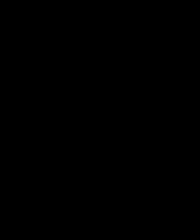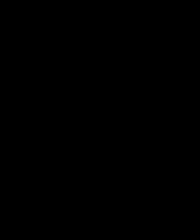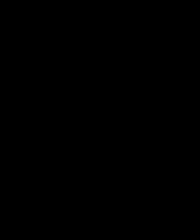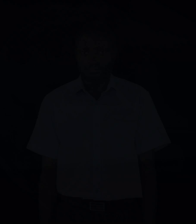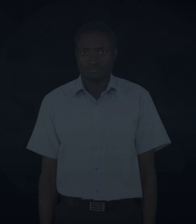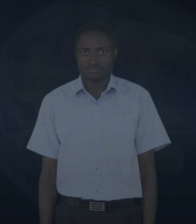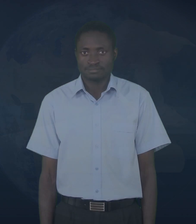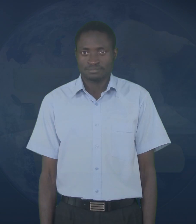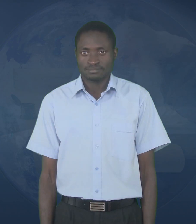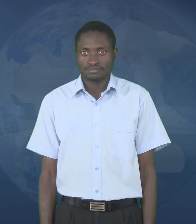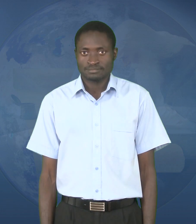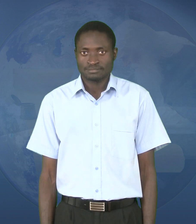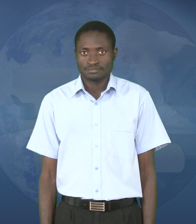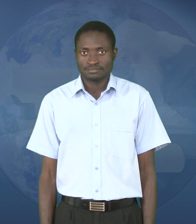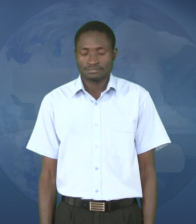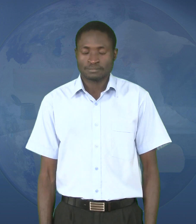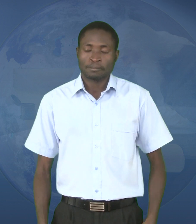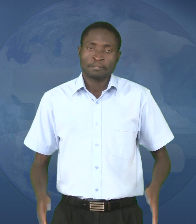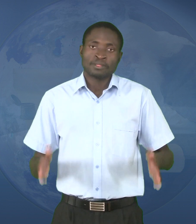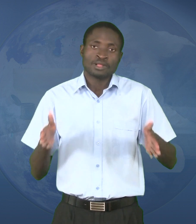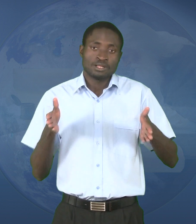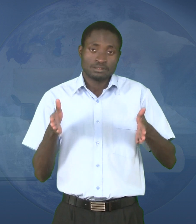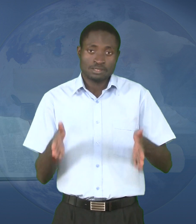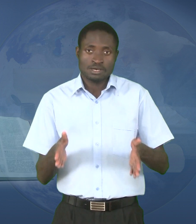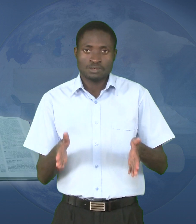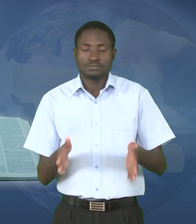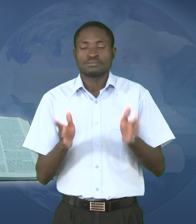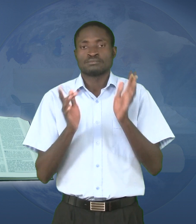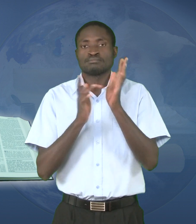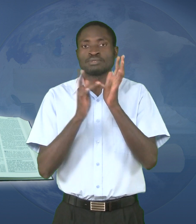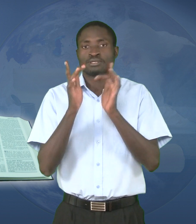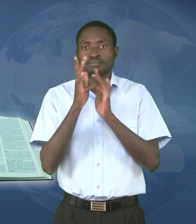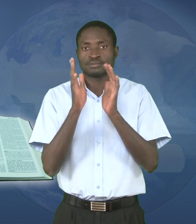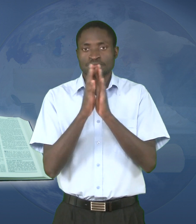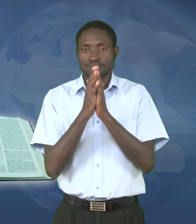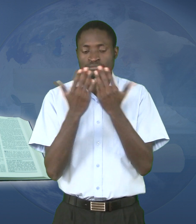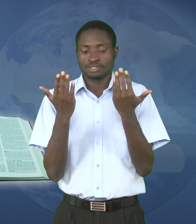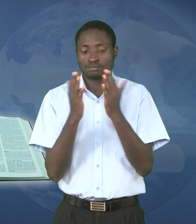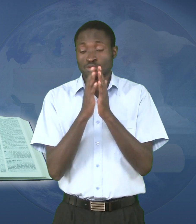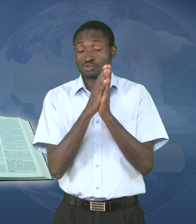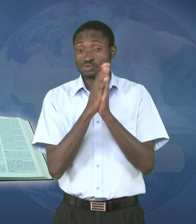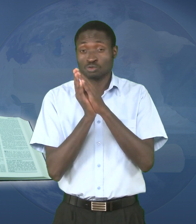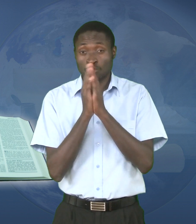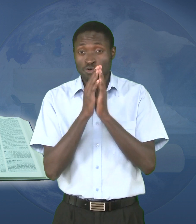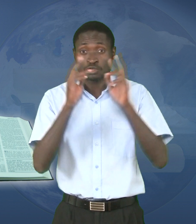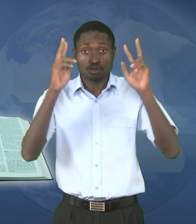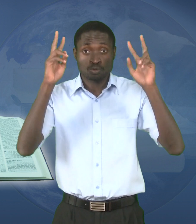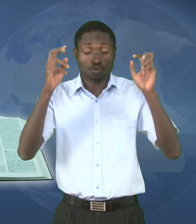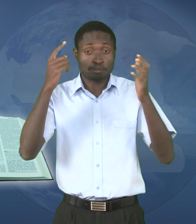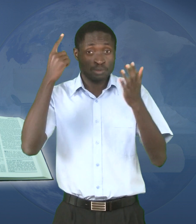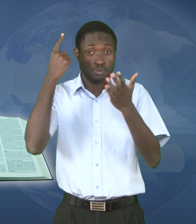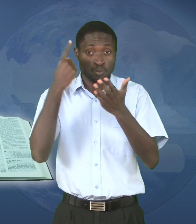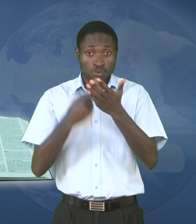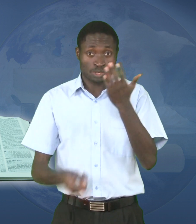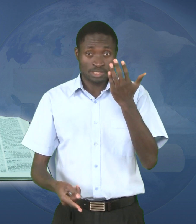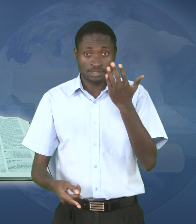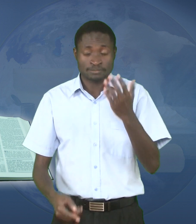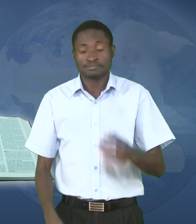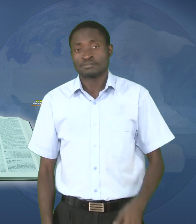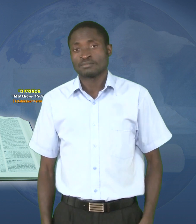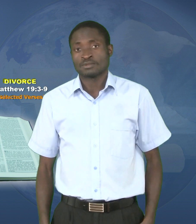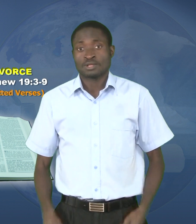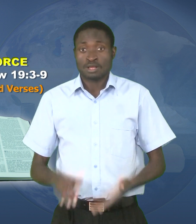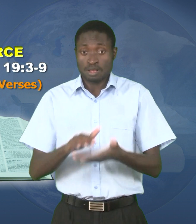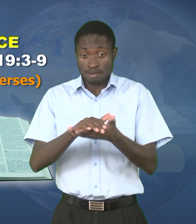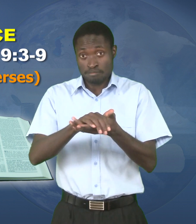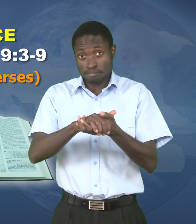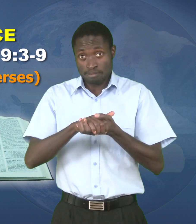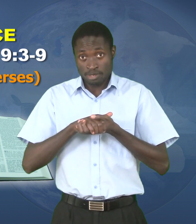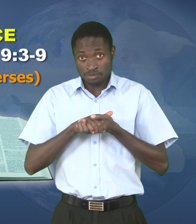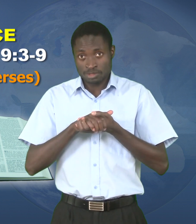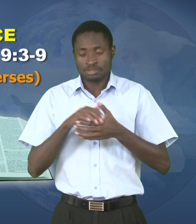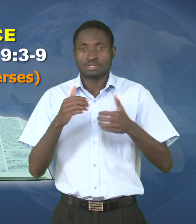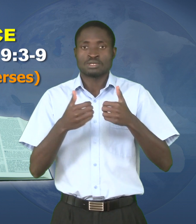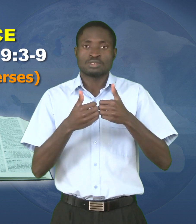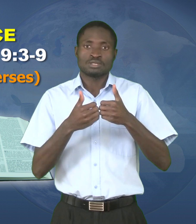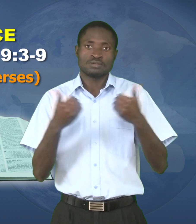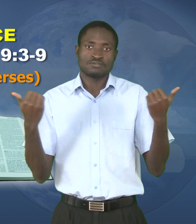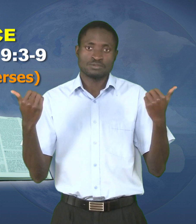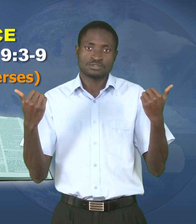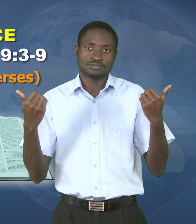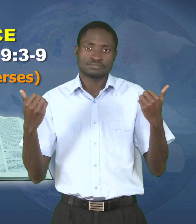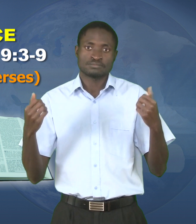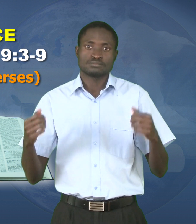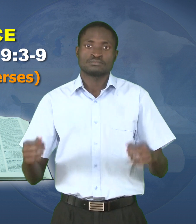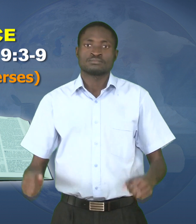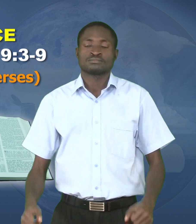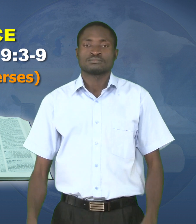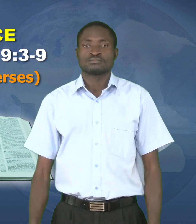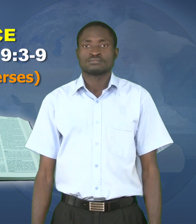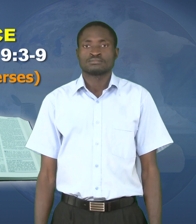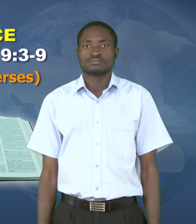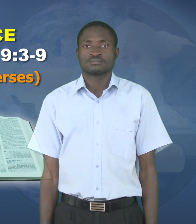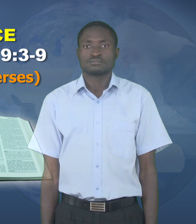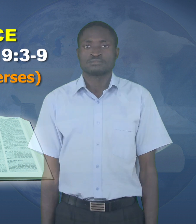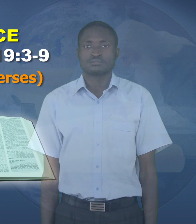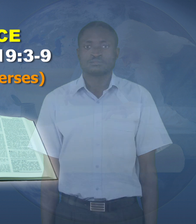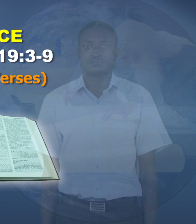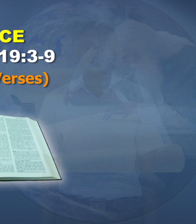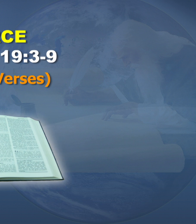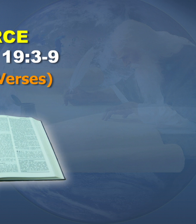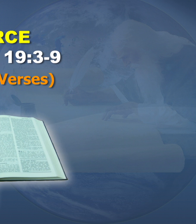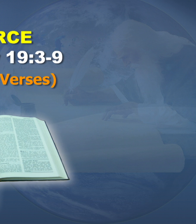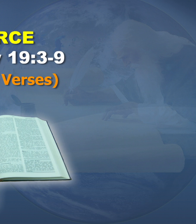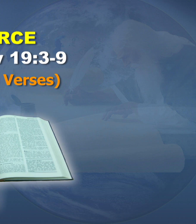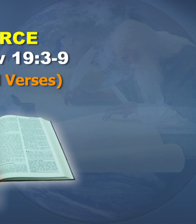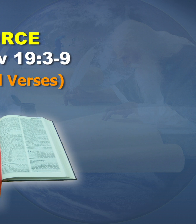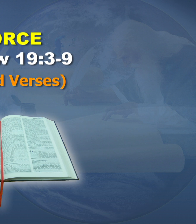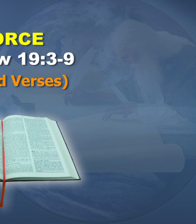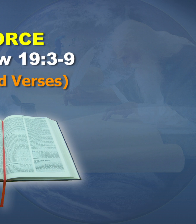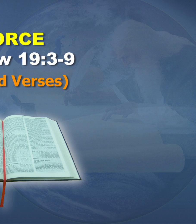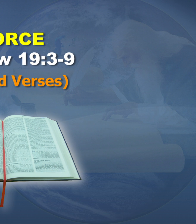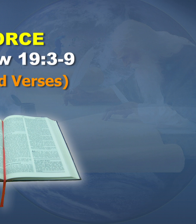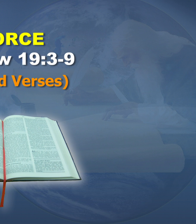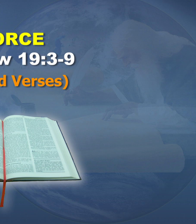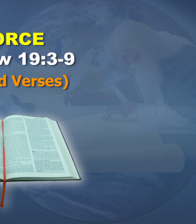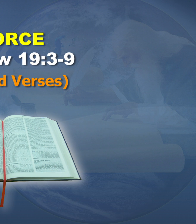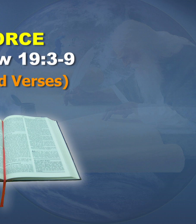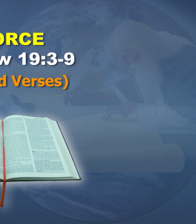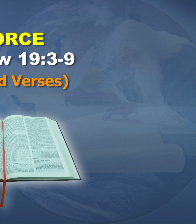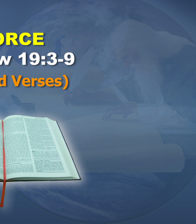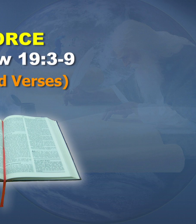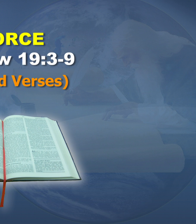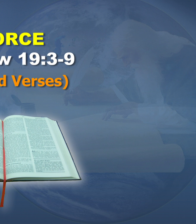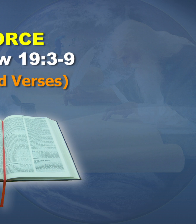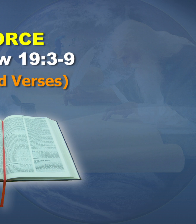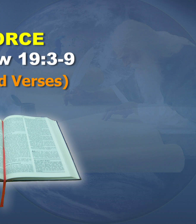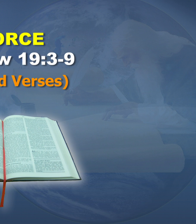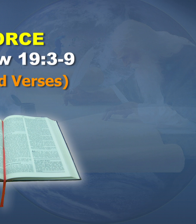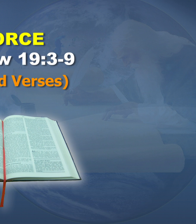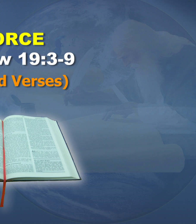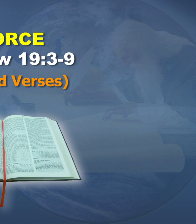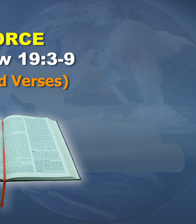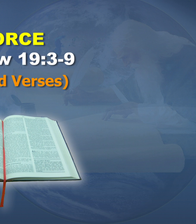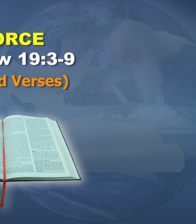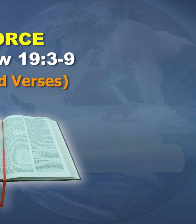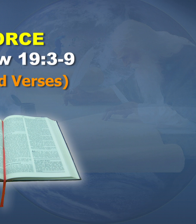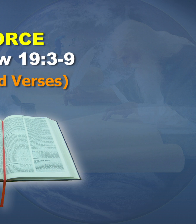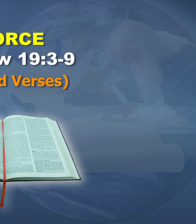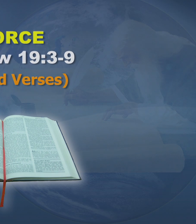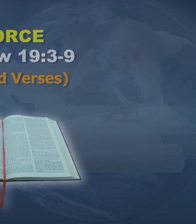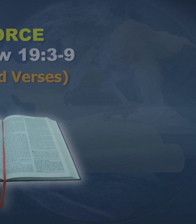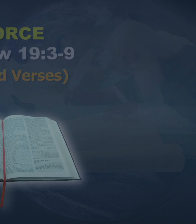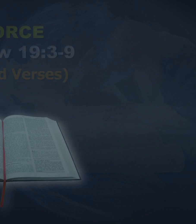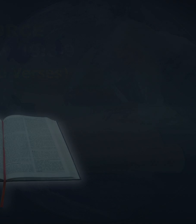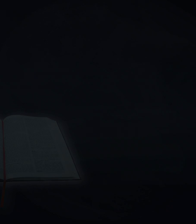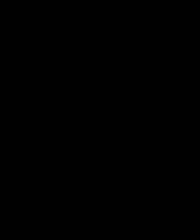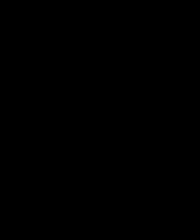Divorce